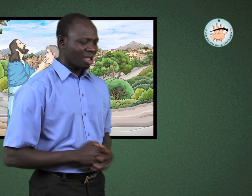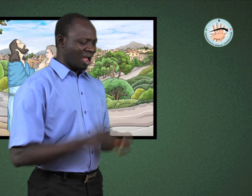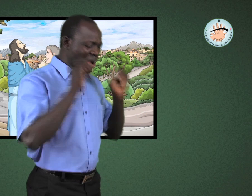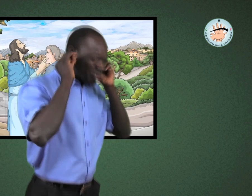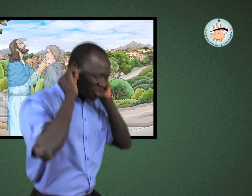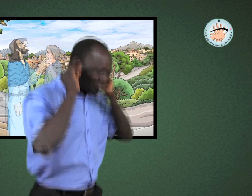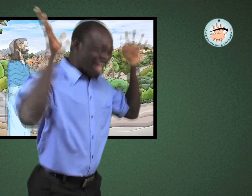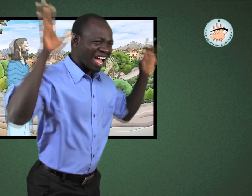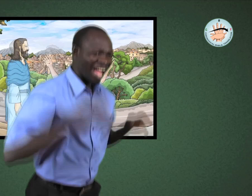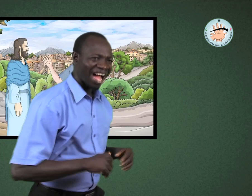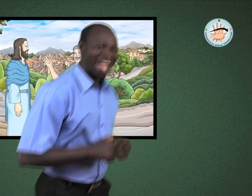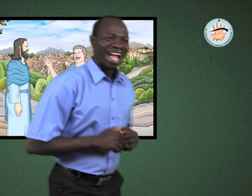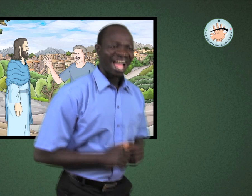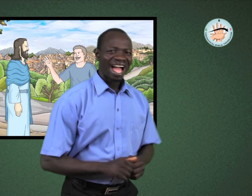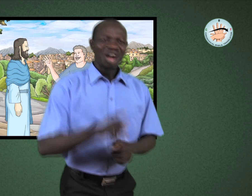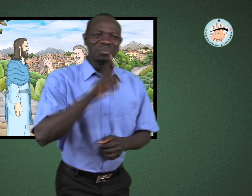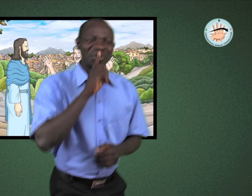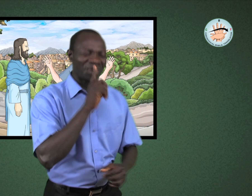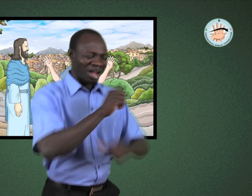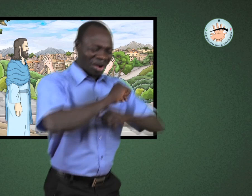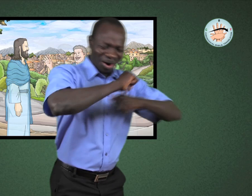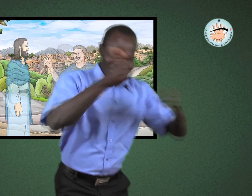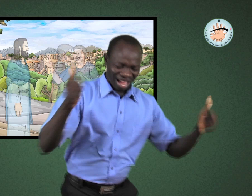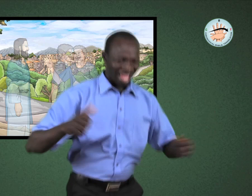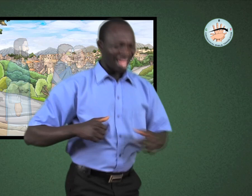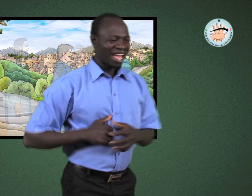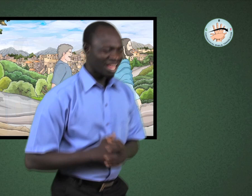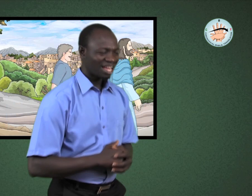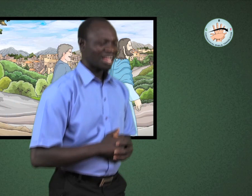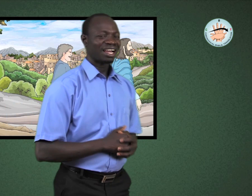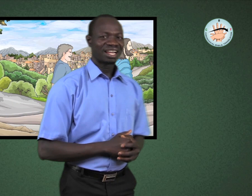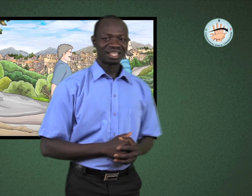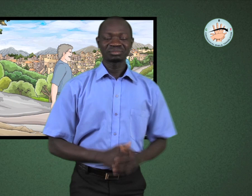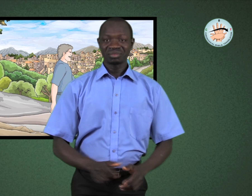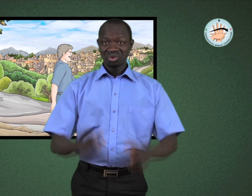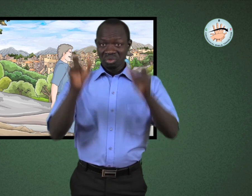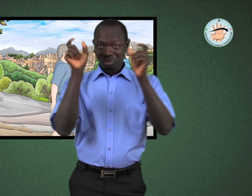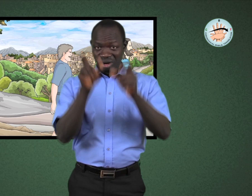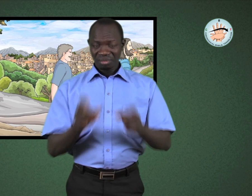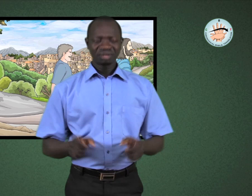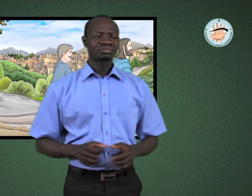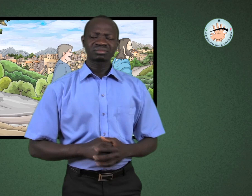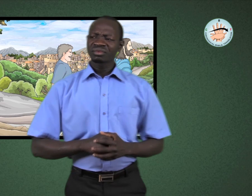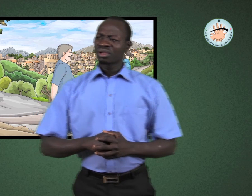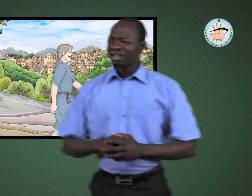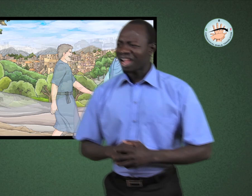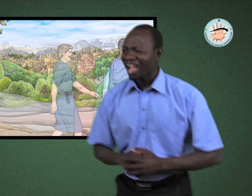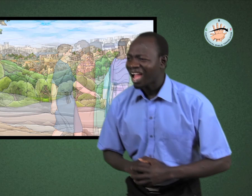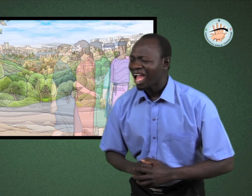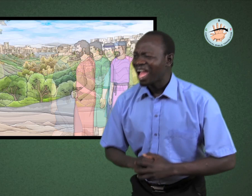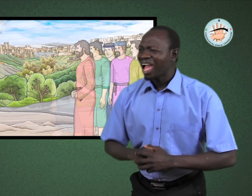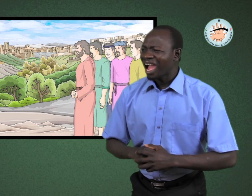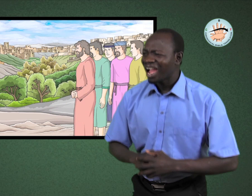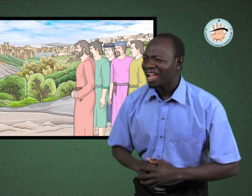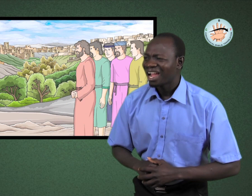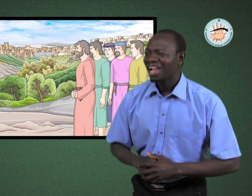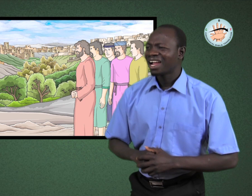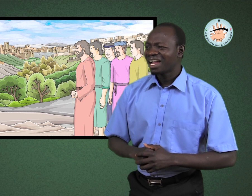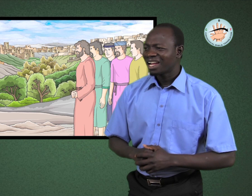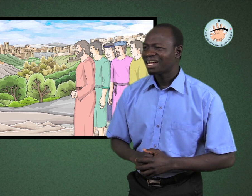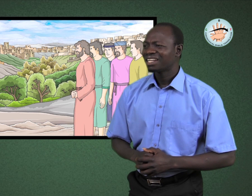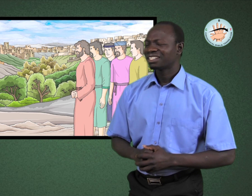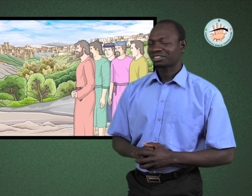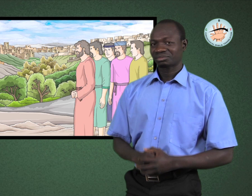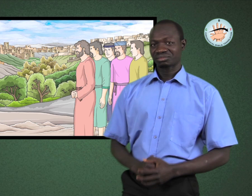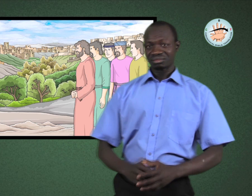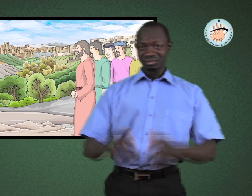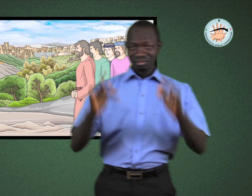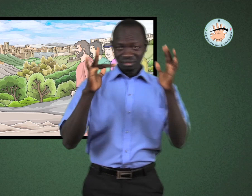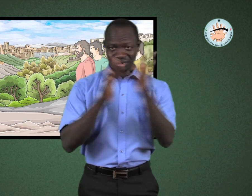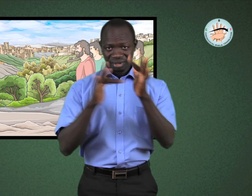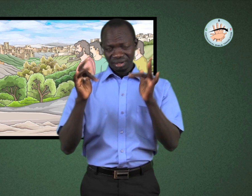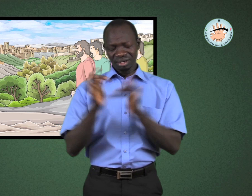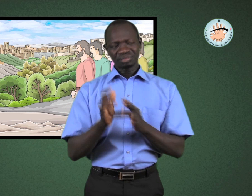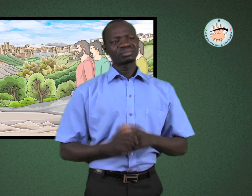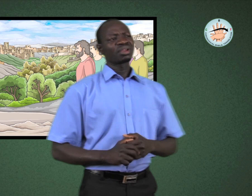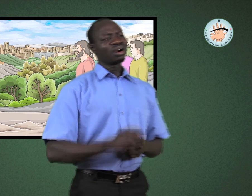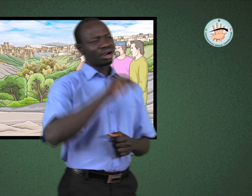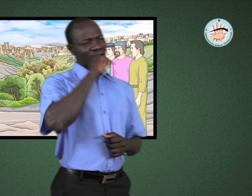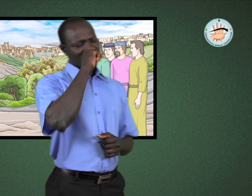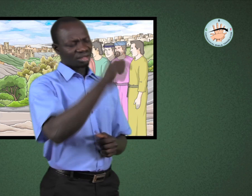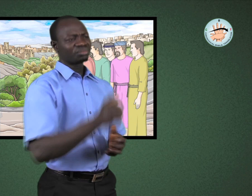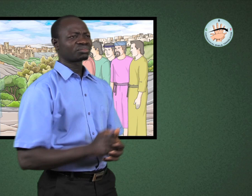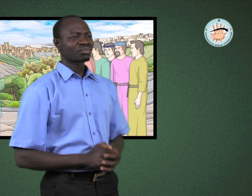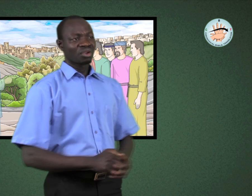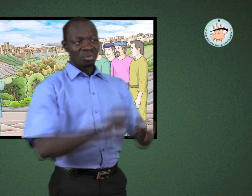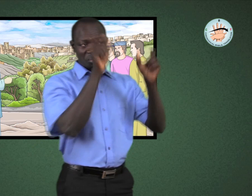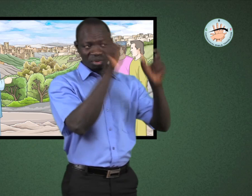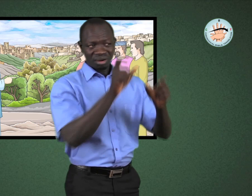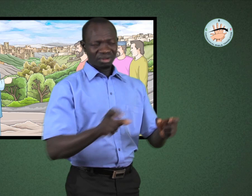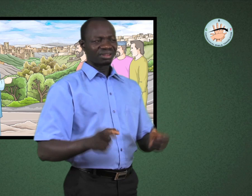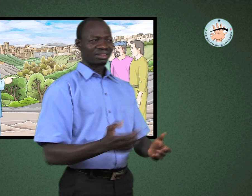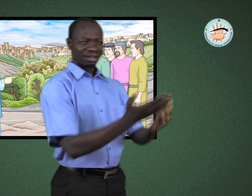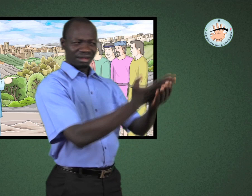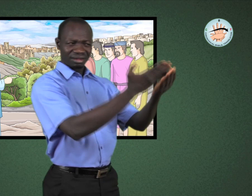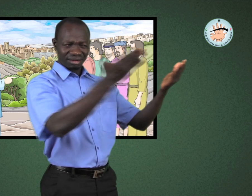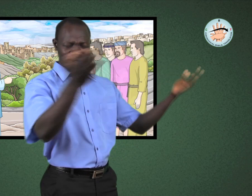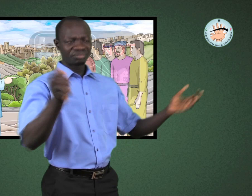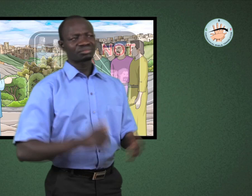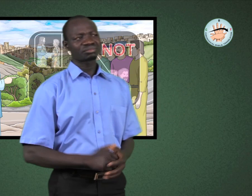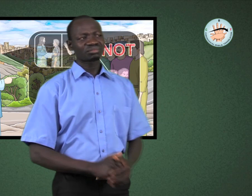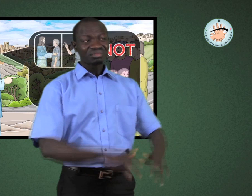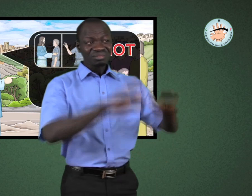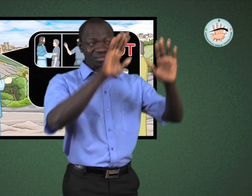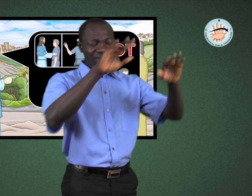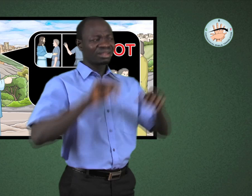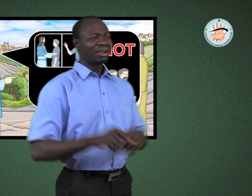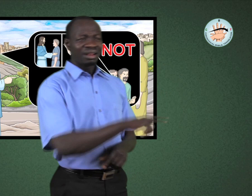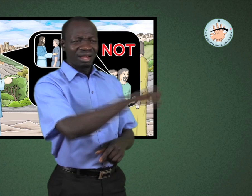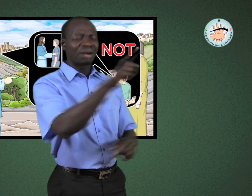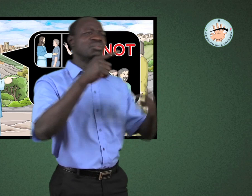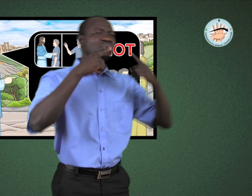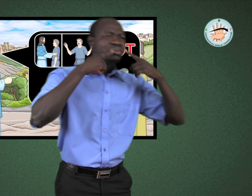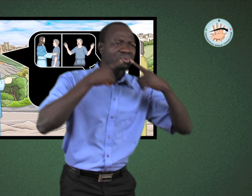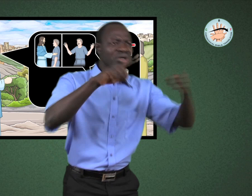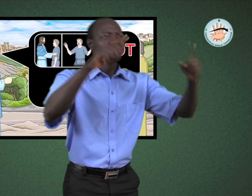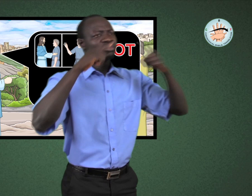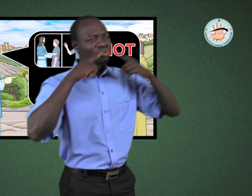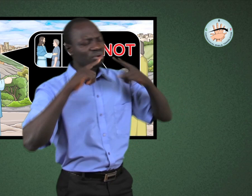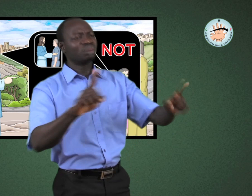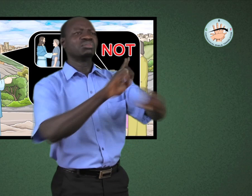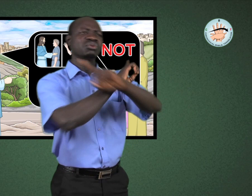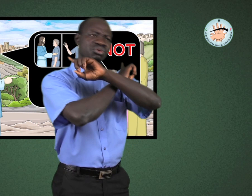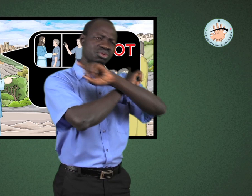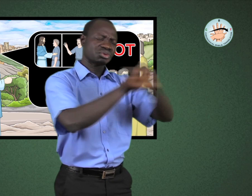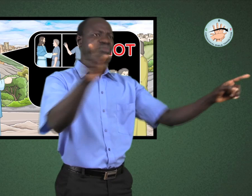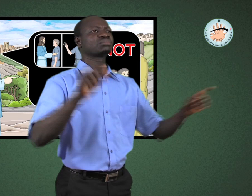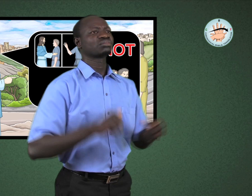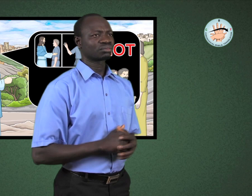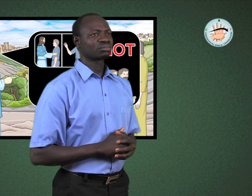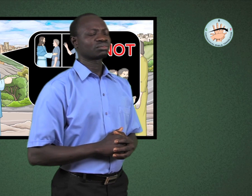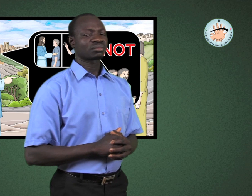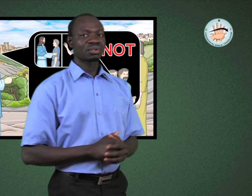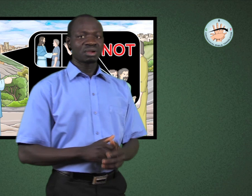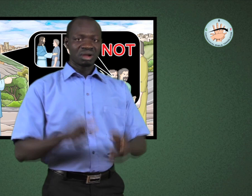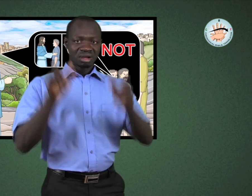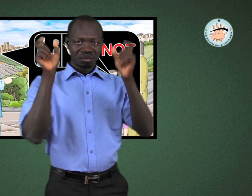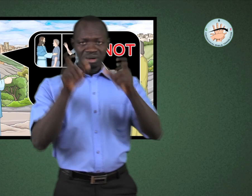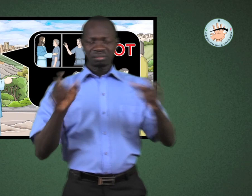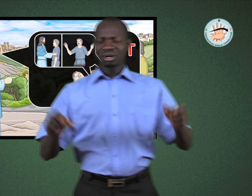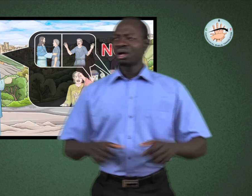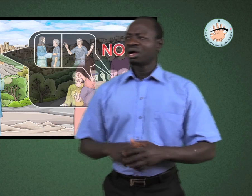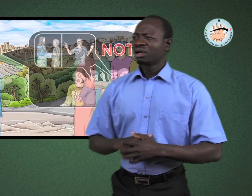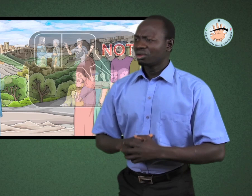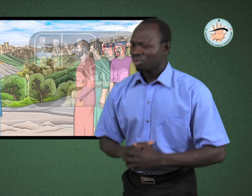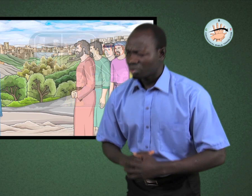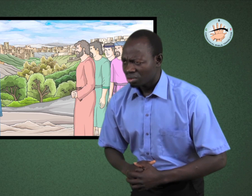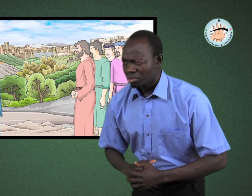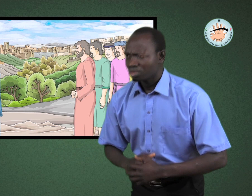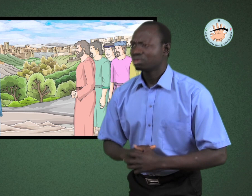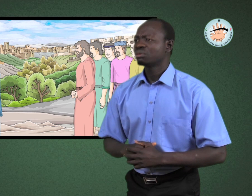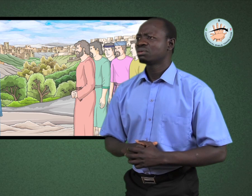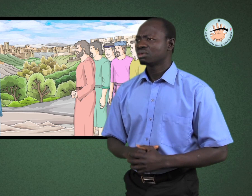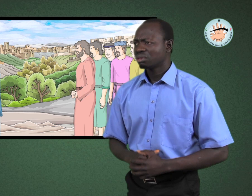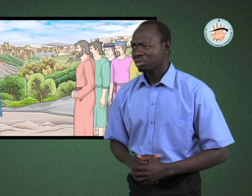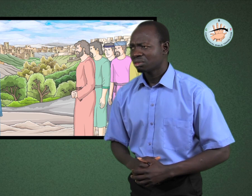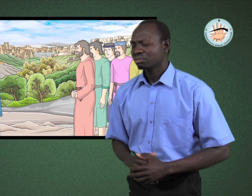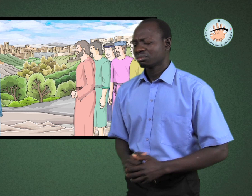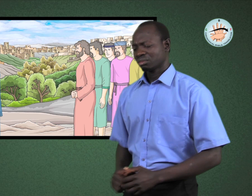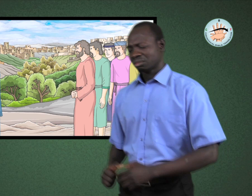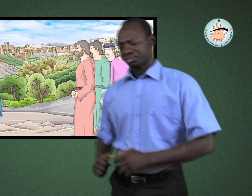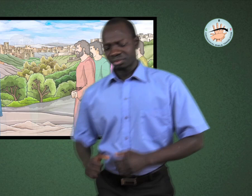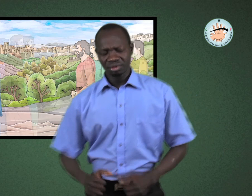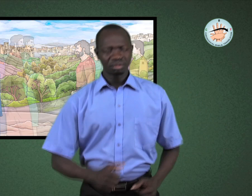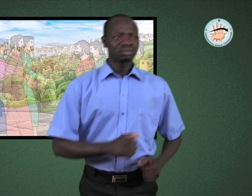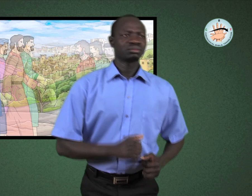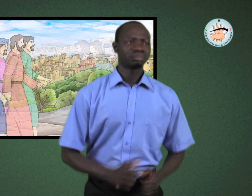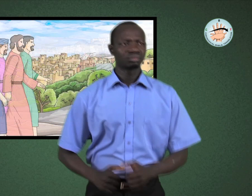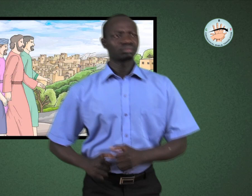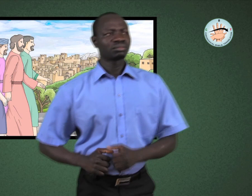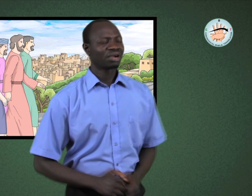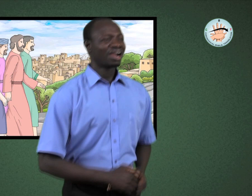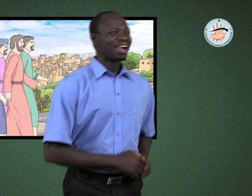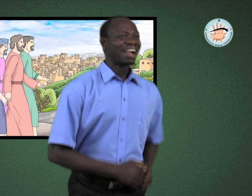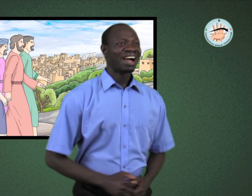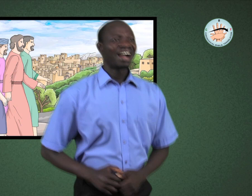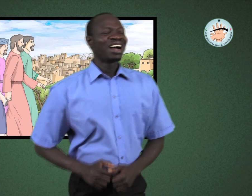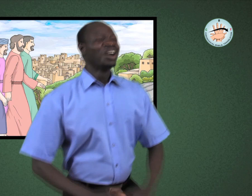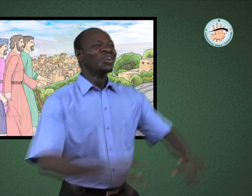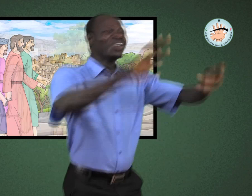Immediately the man’s ears were opened and his tongue was released, and he began to speak plainly. Jesus ordered them not to tell anyone.